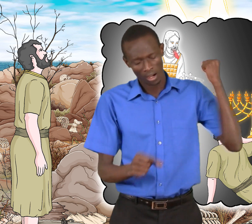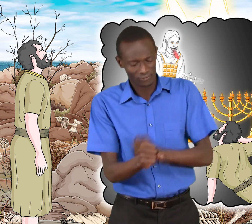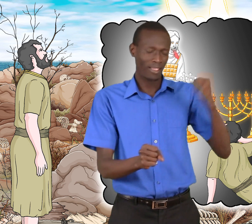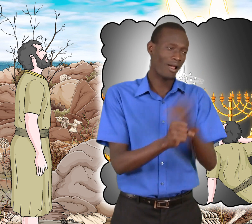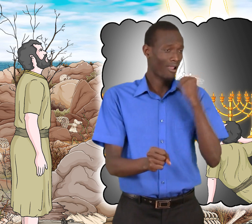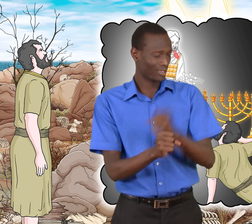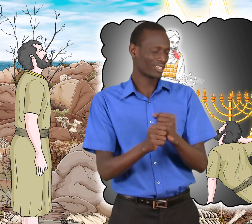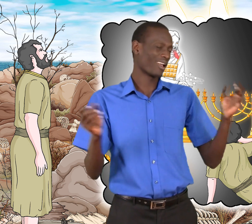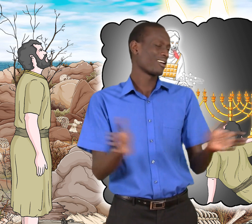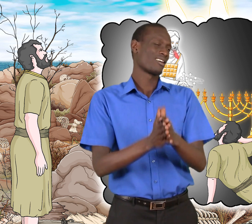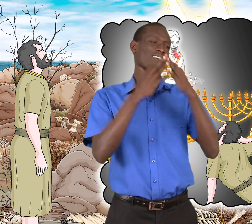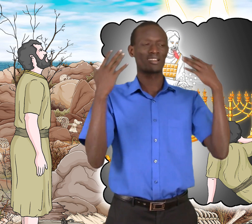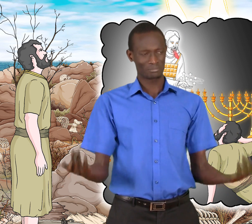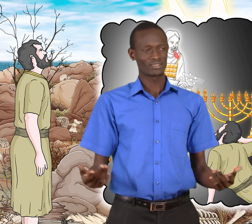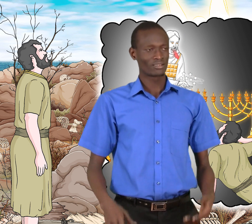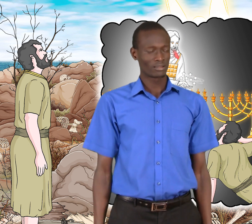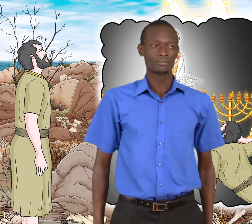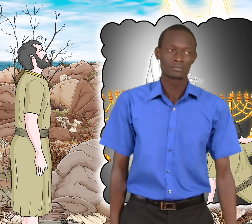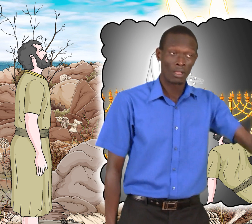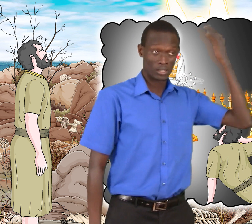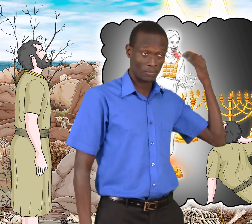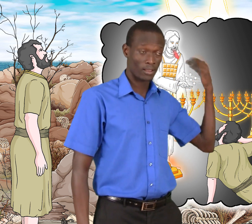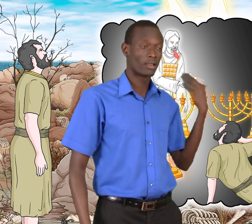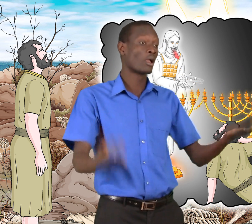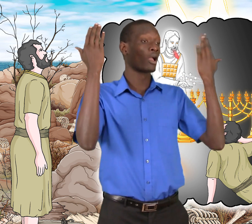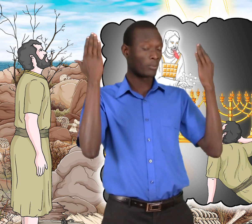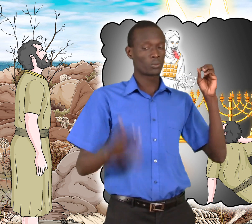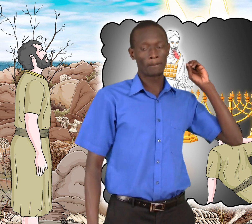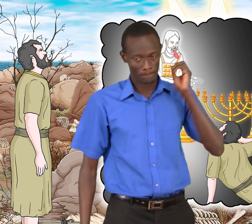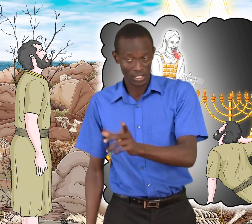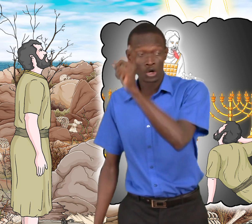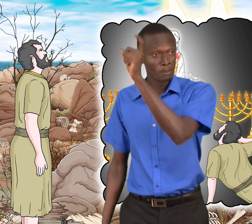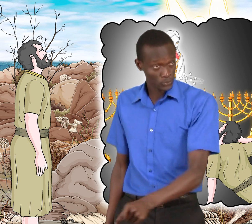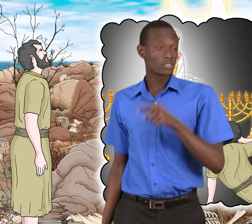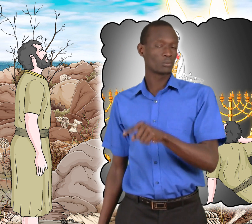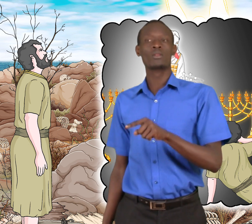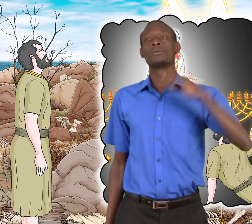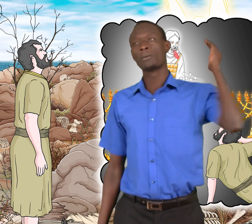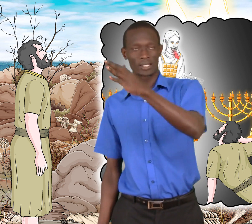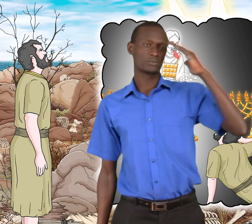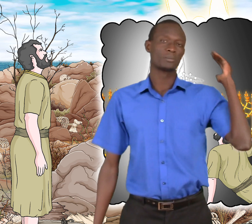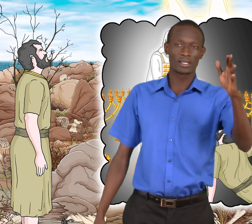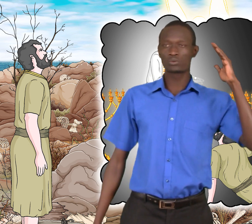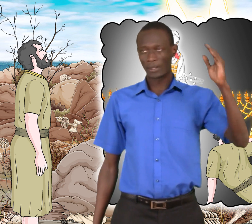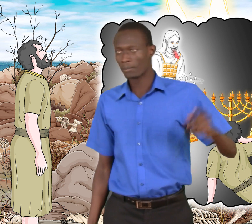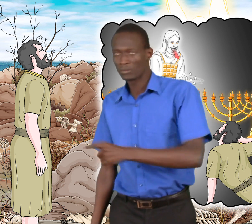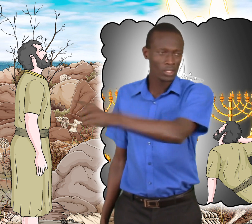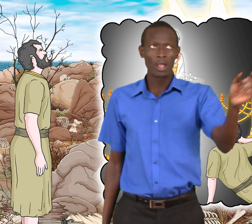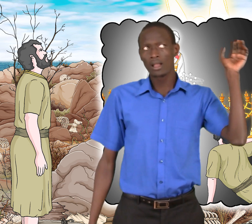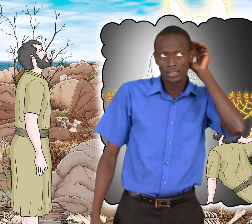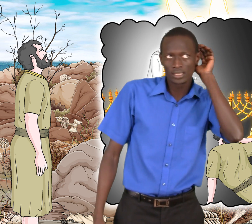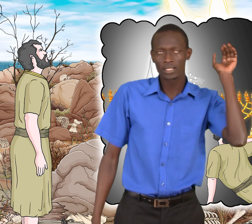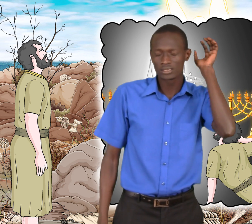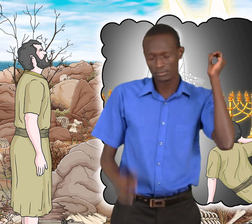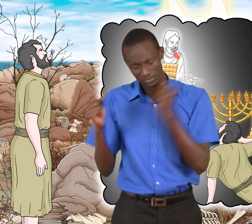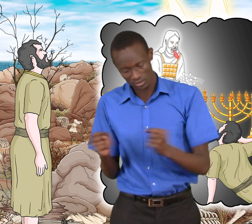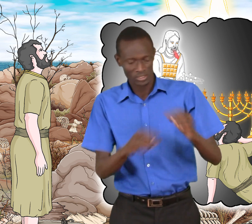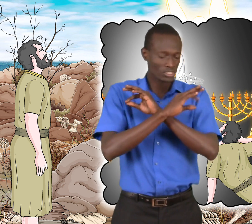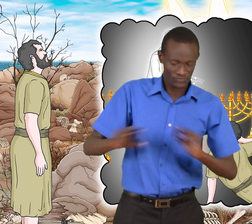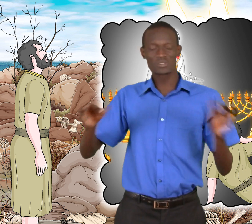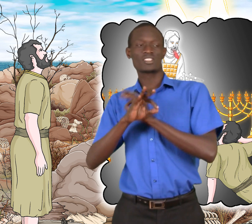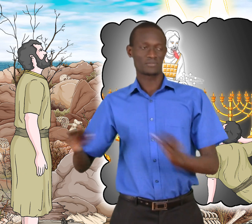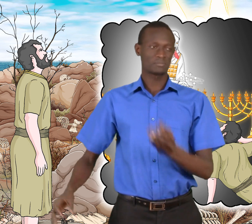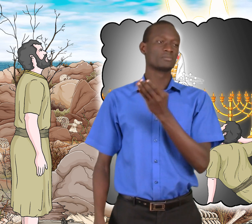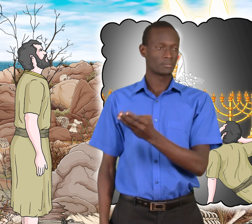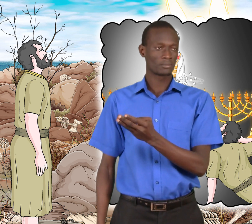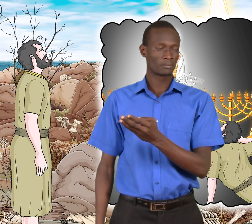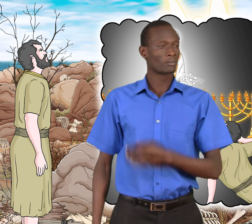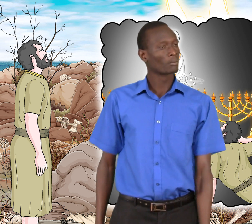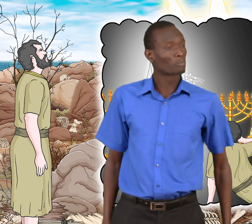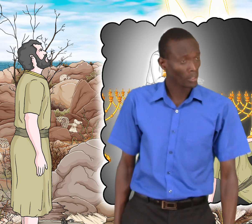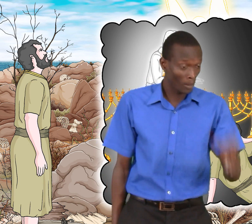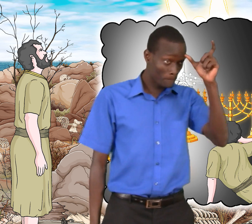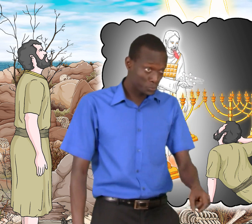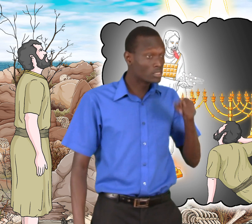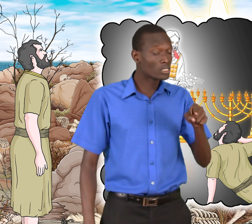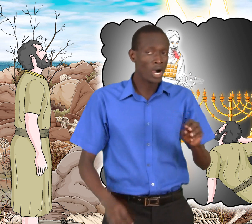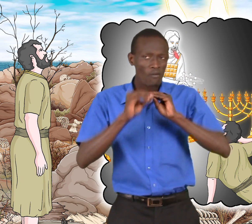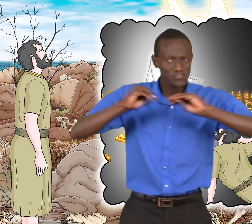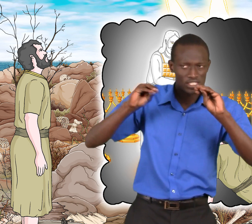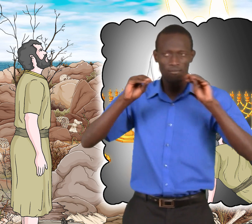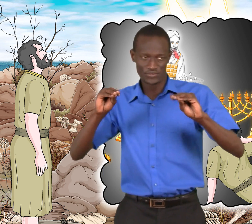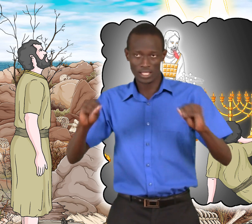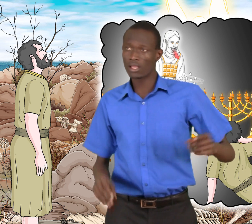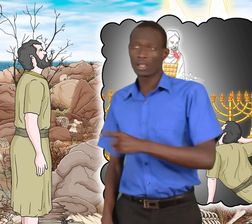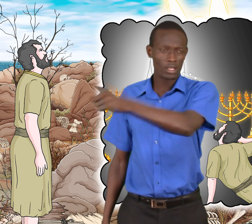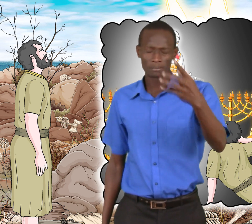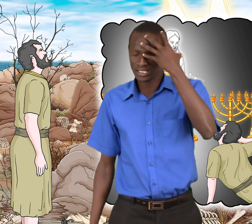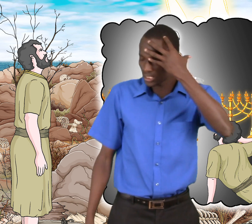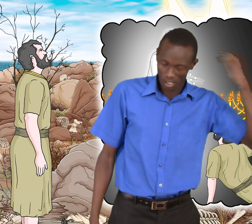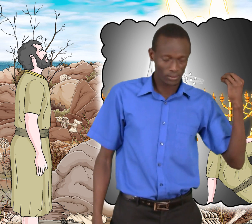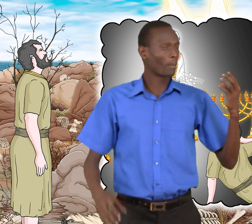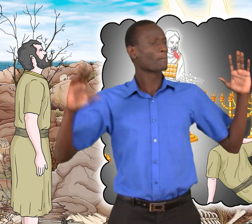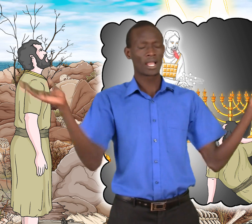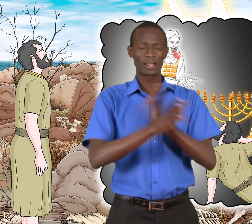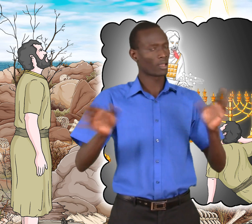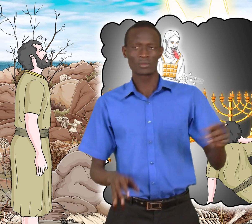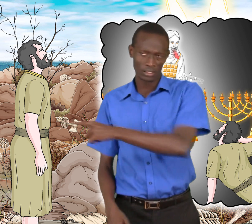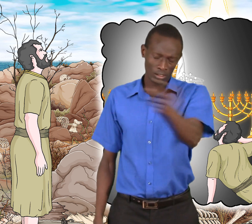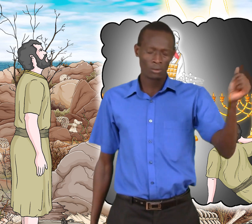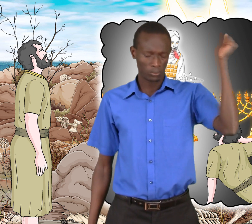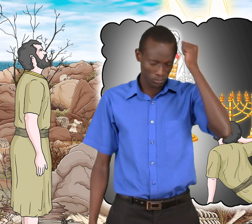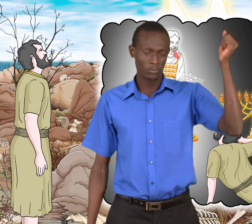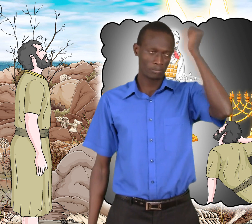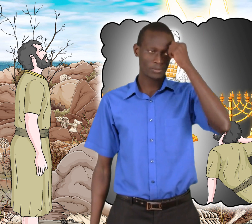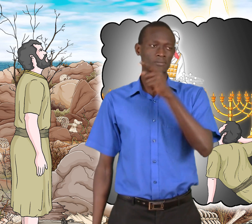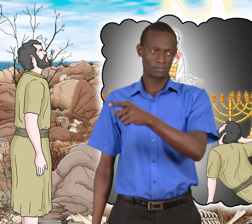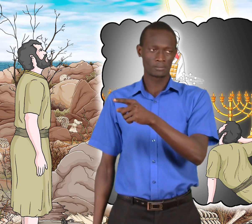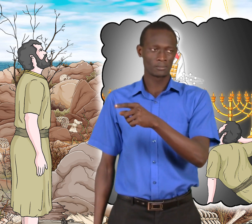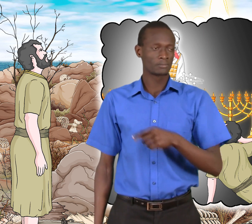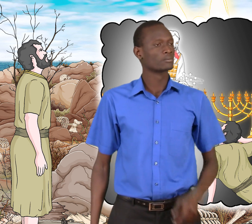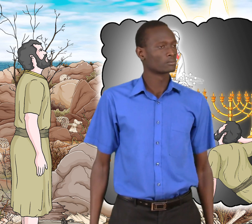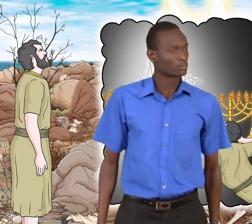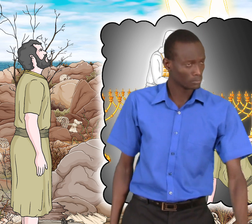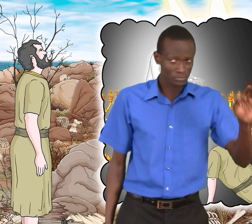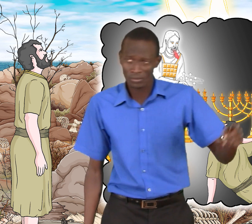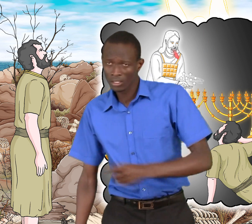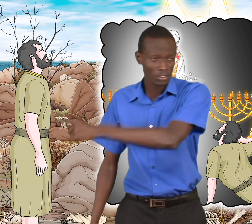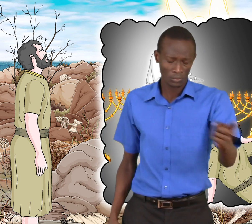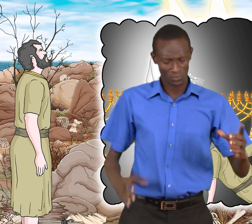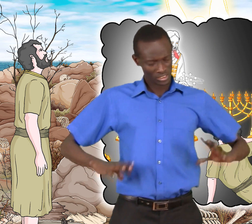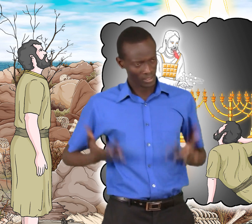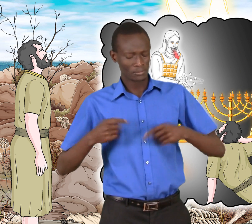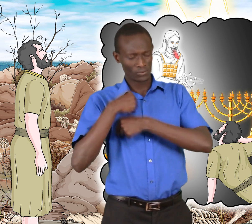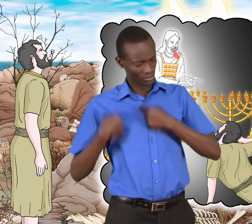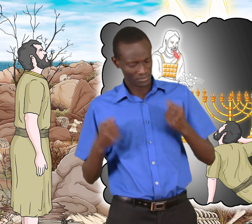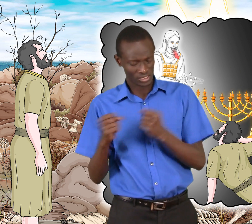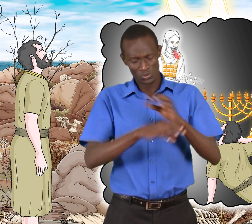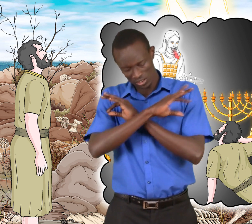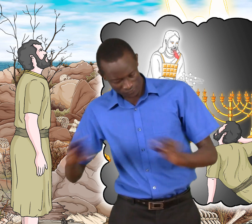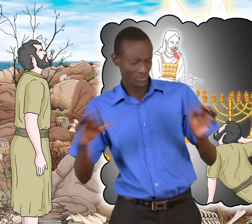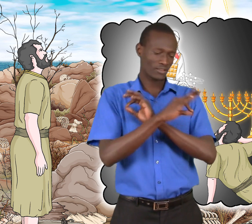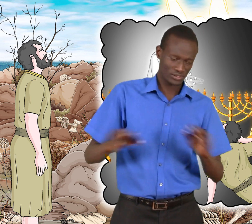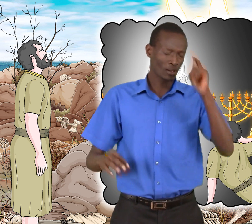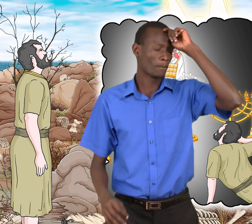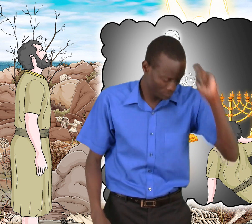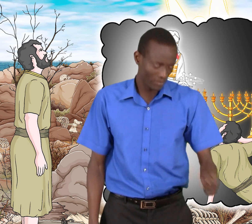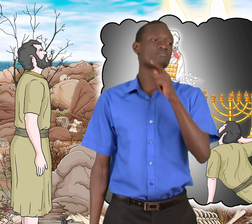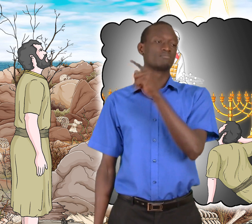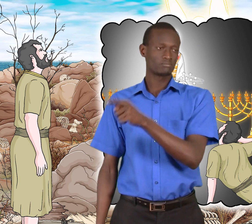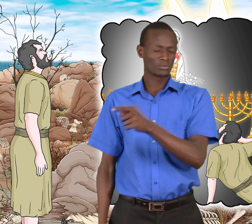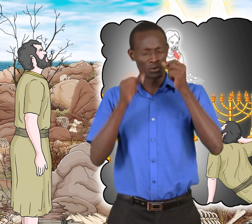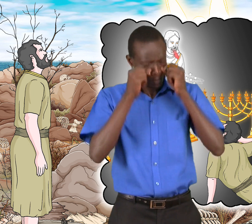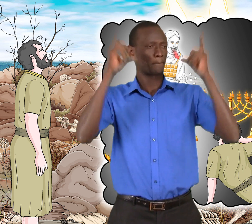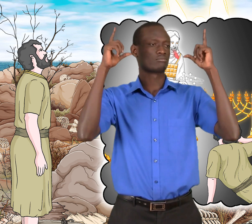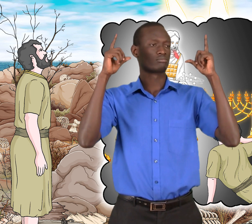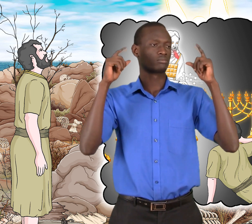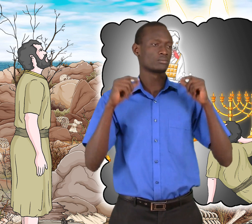Remember, then, what you have received and heard. Keep it and repent.